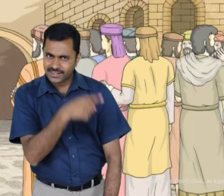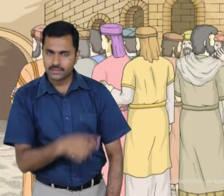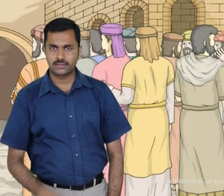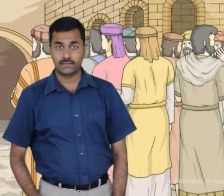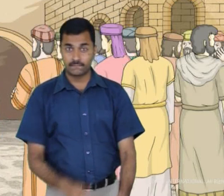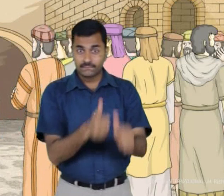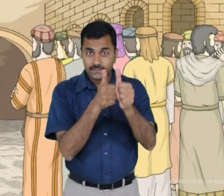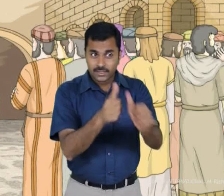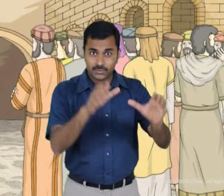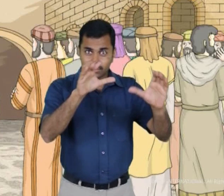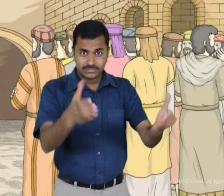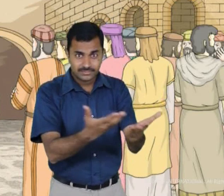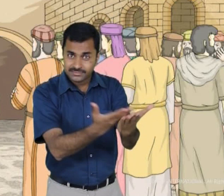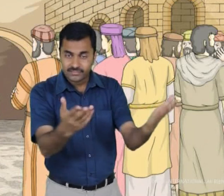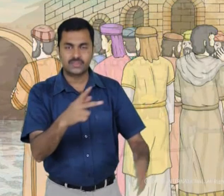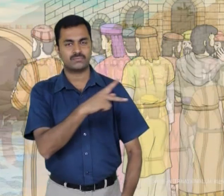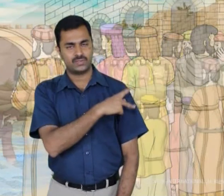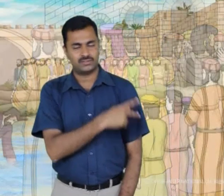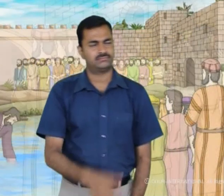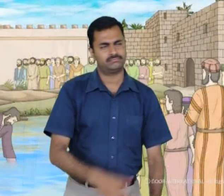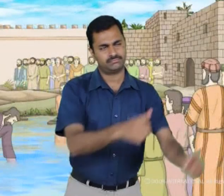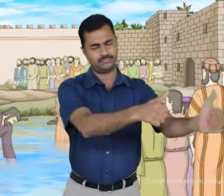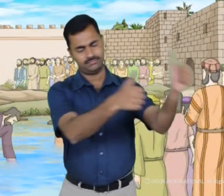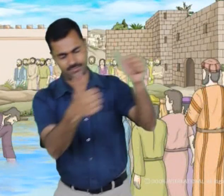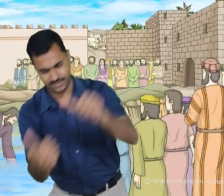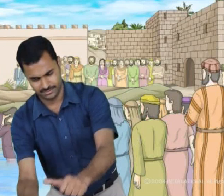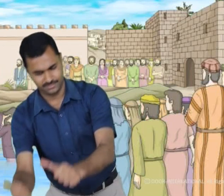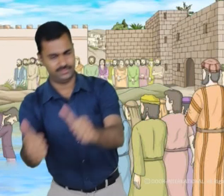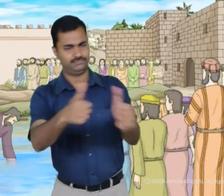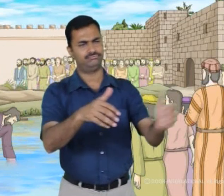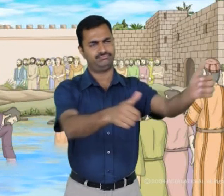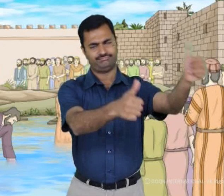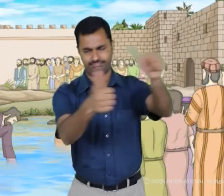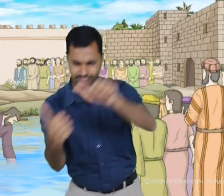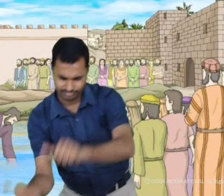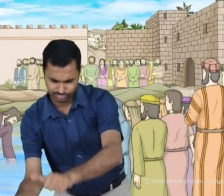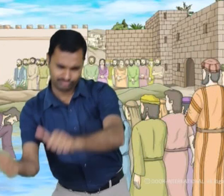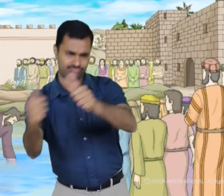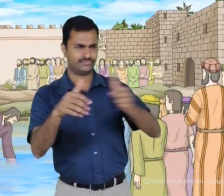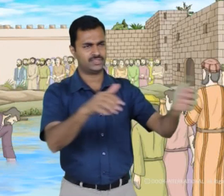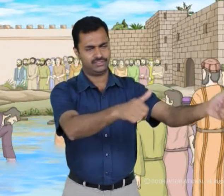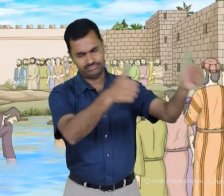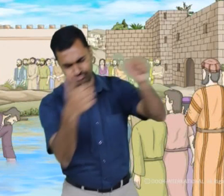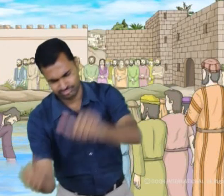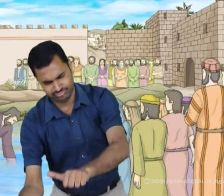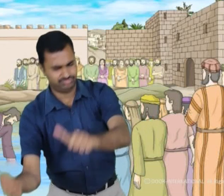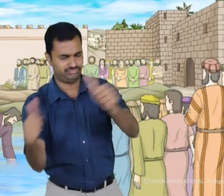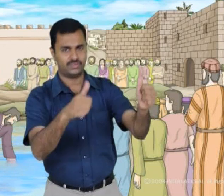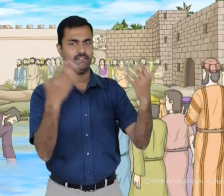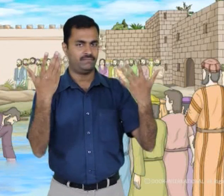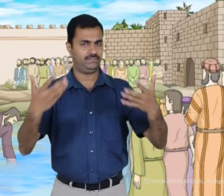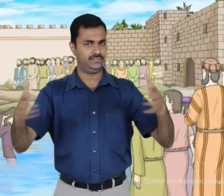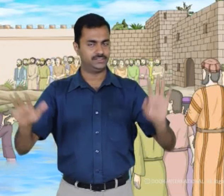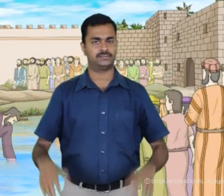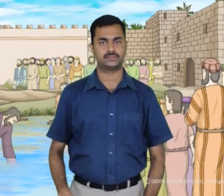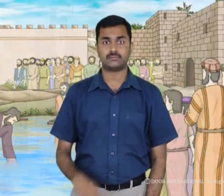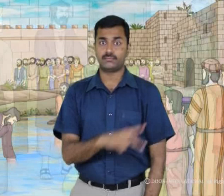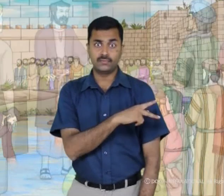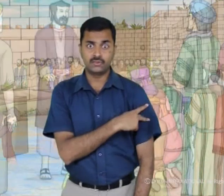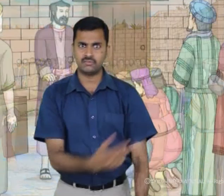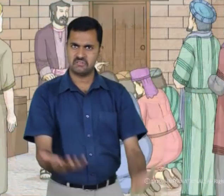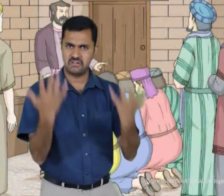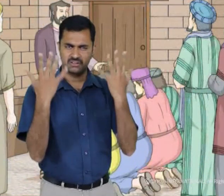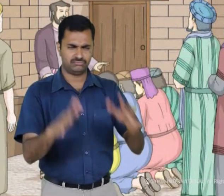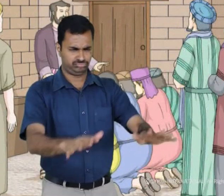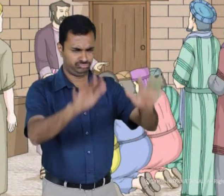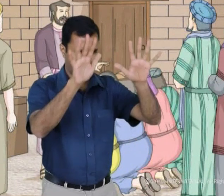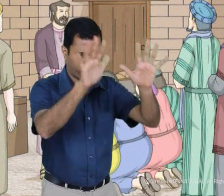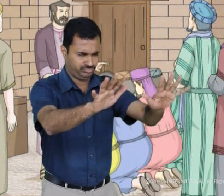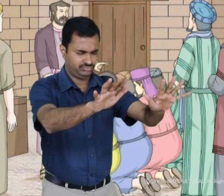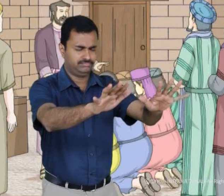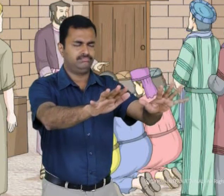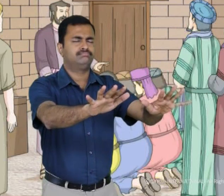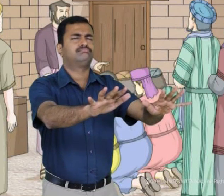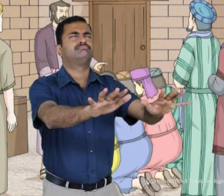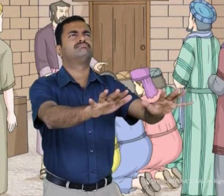On hearing this, they were baptized into the name of the Lord Jesus.